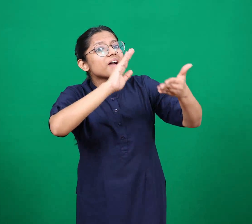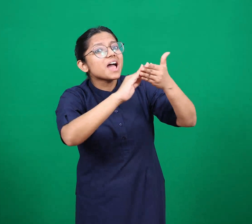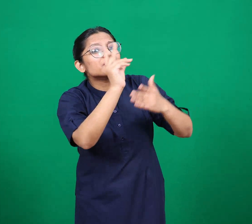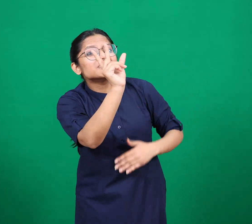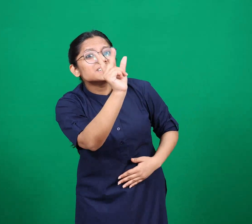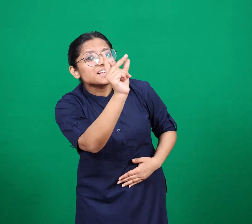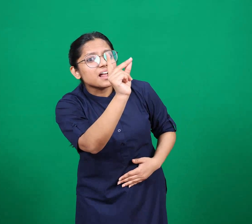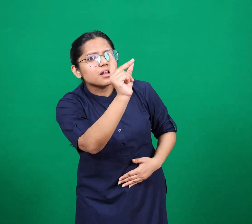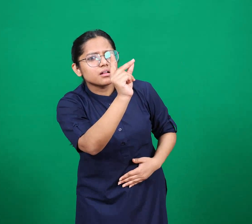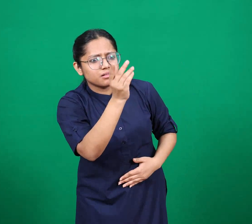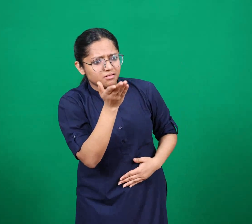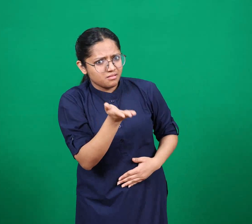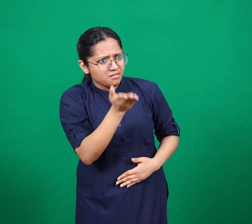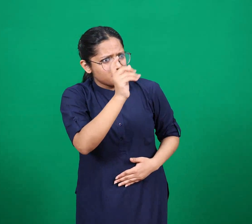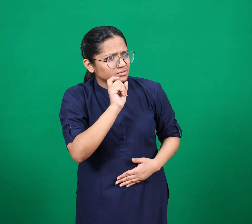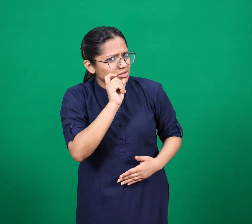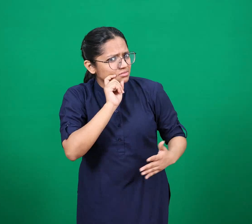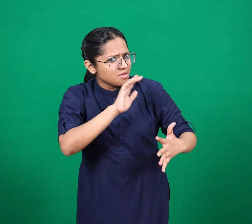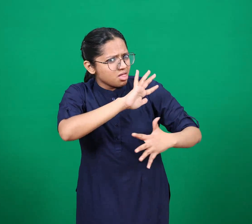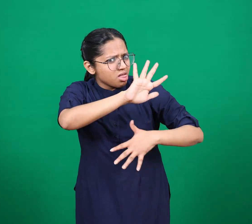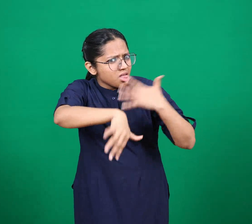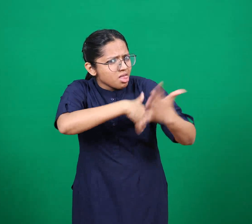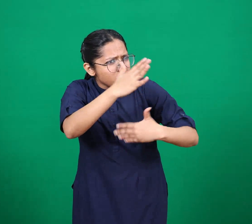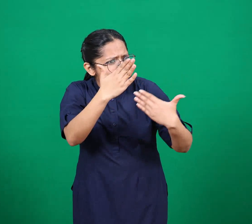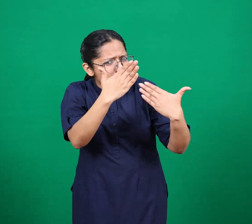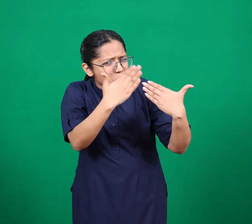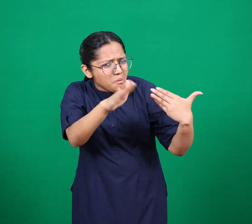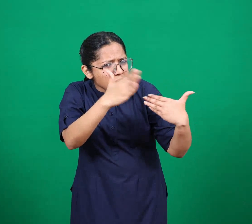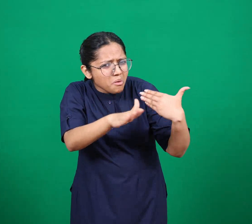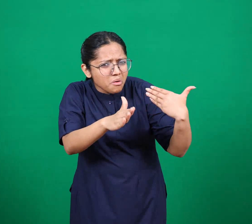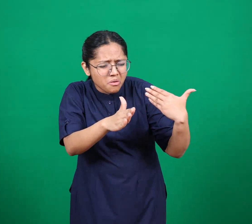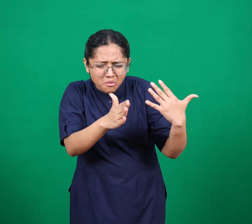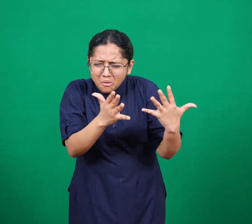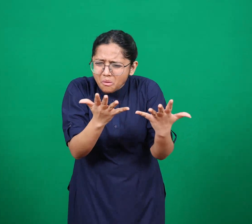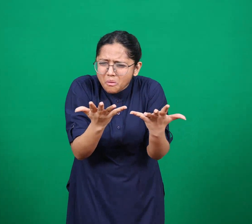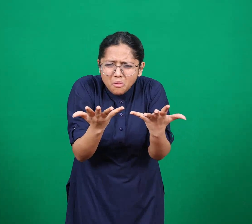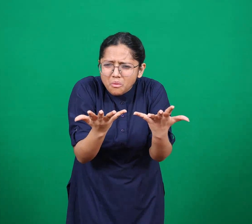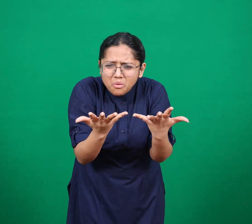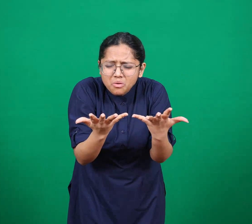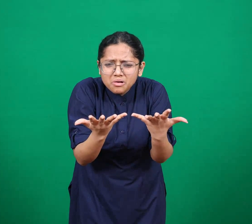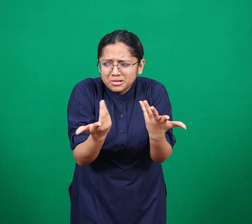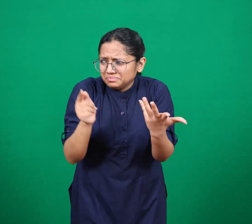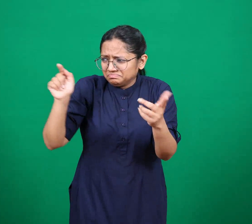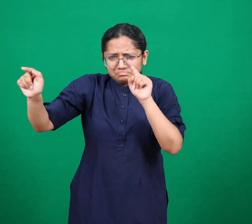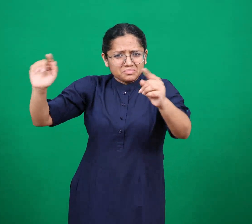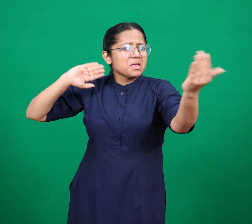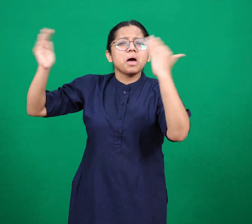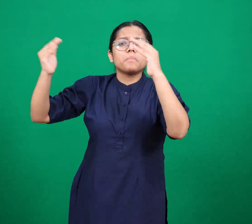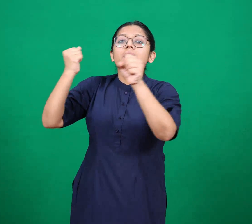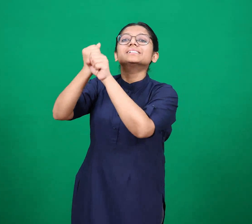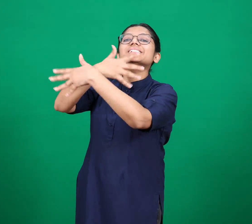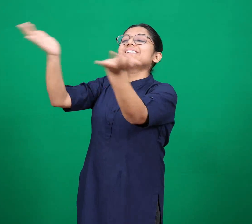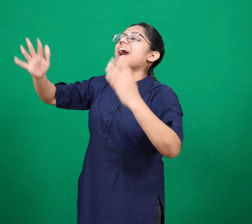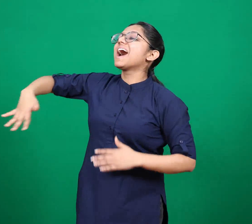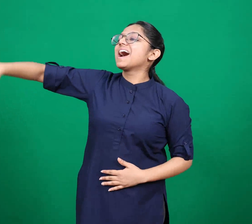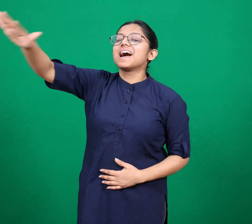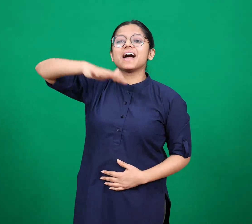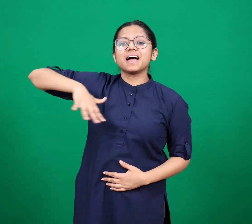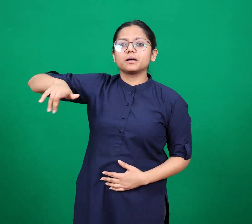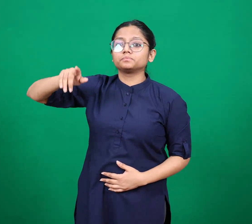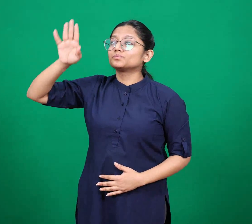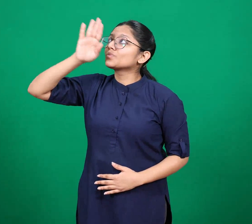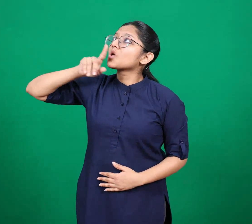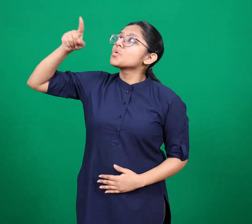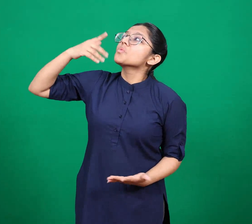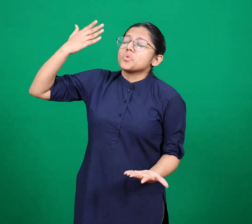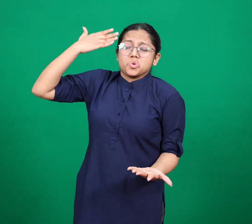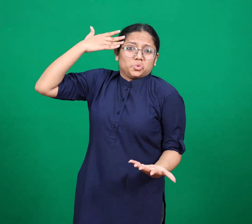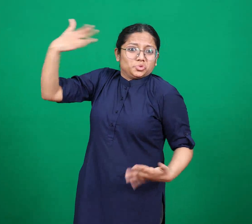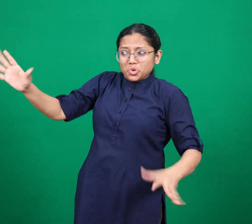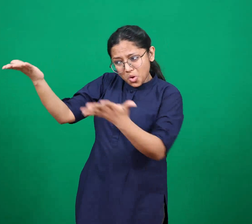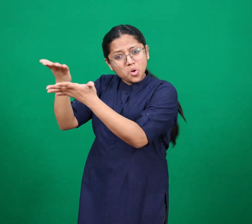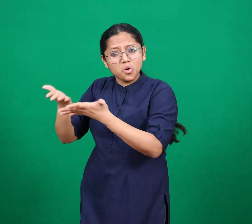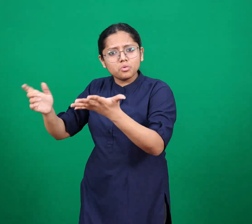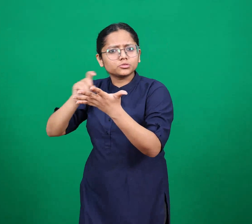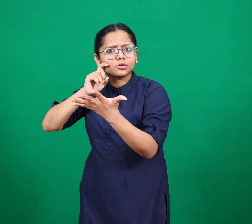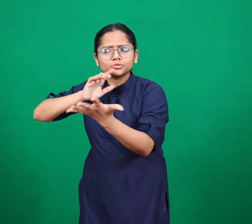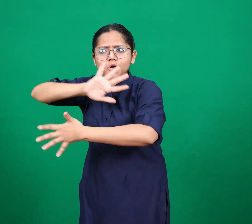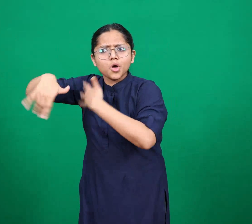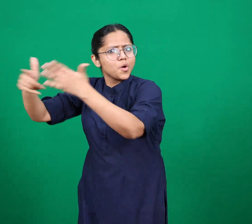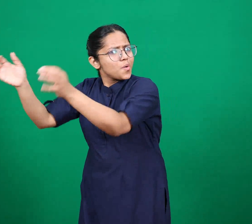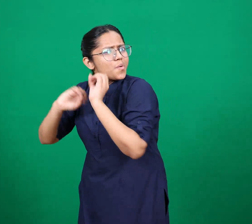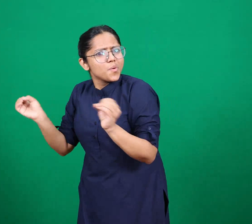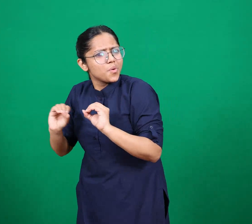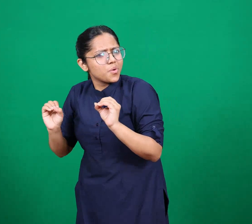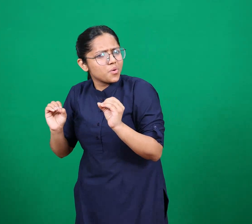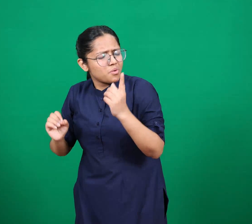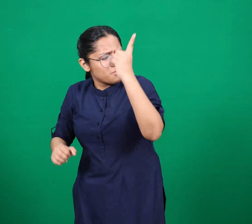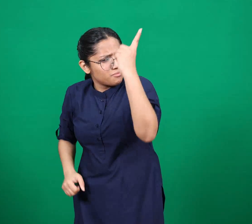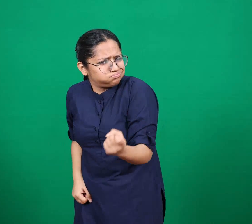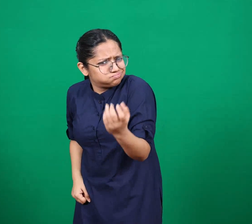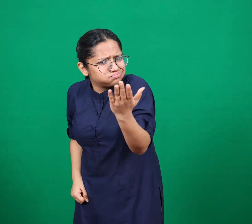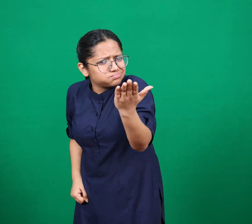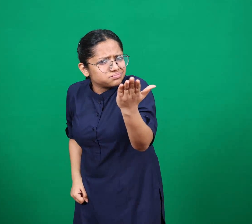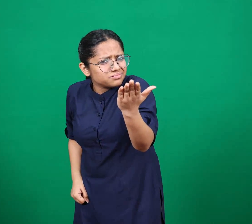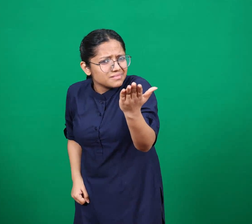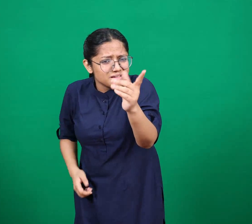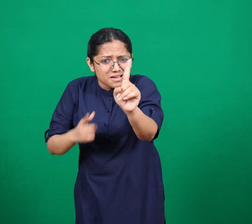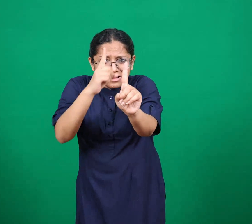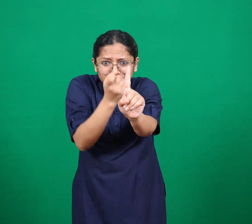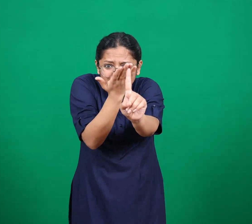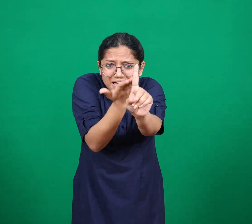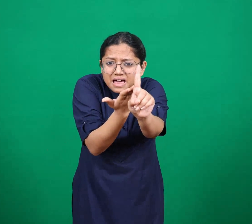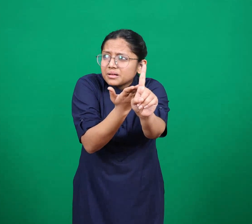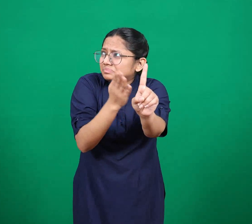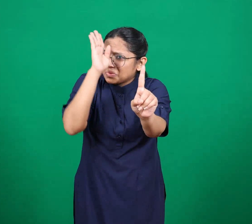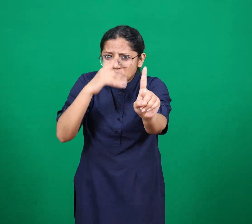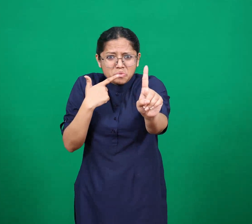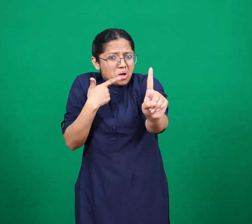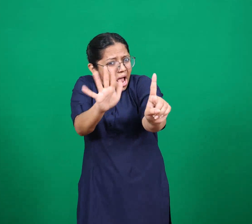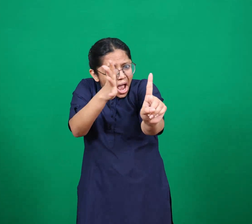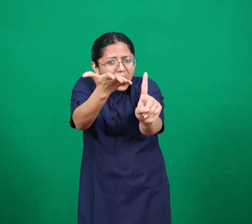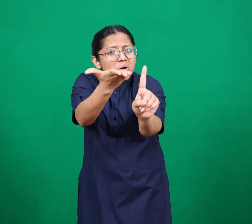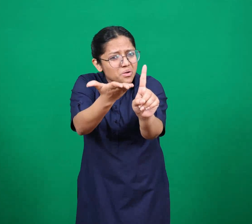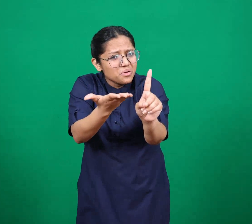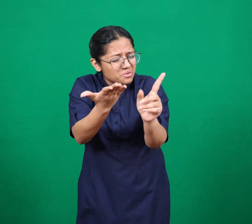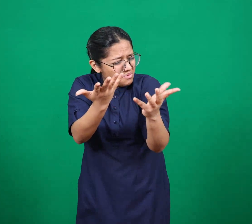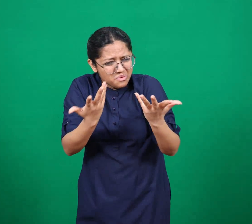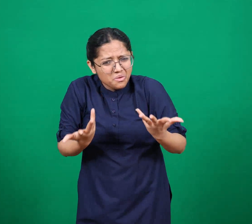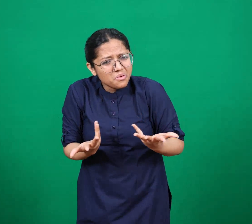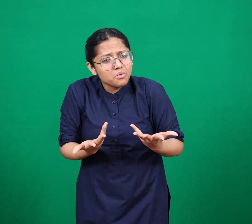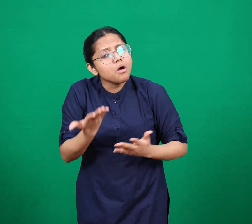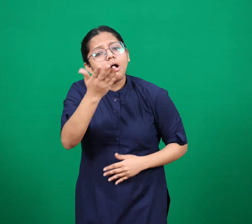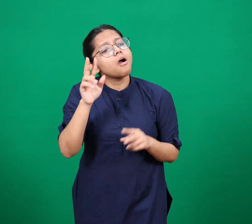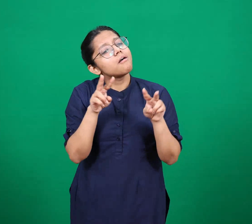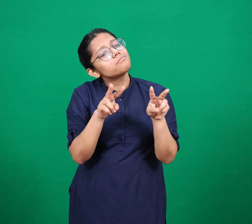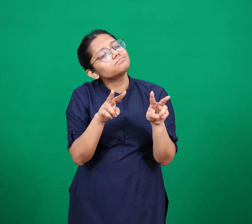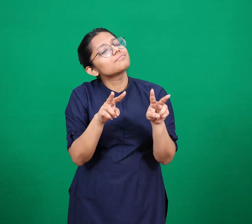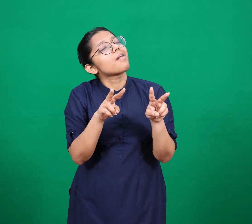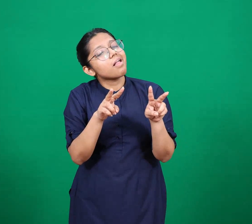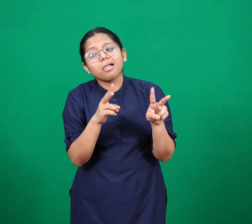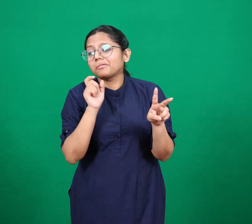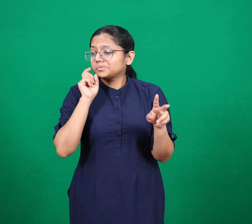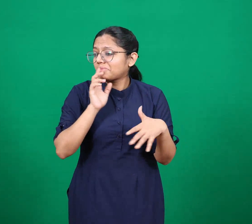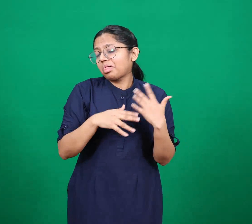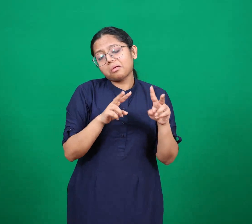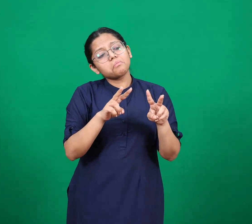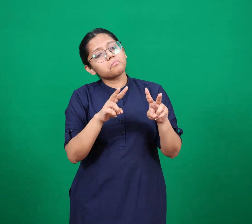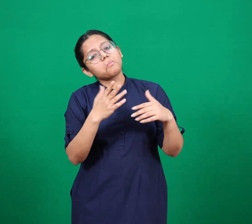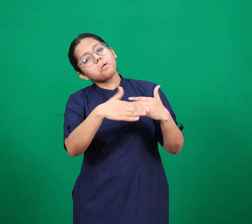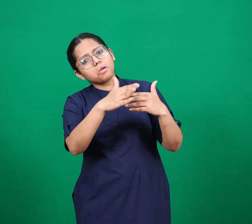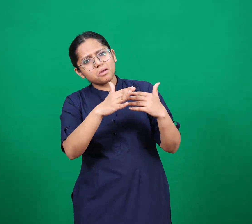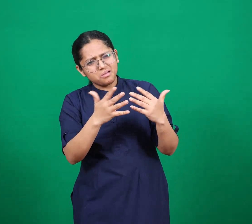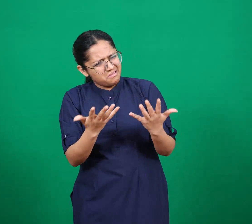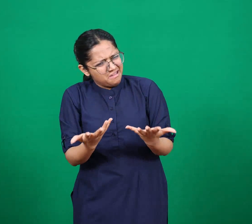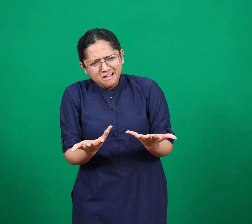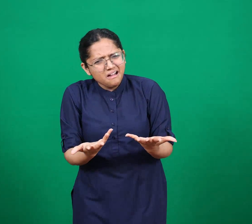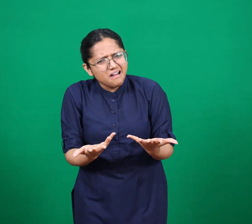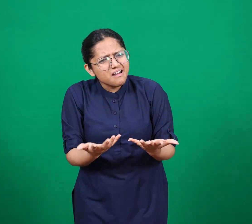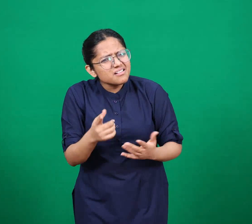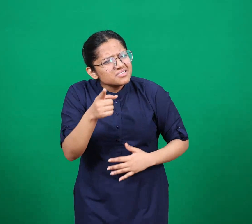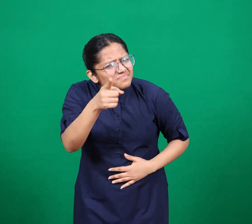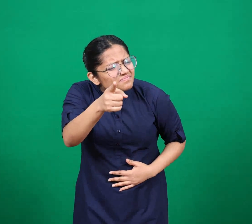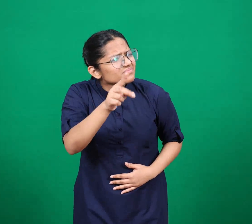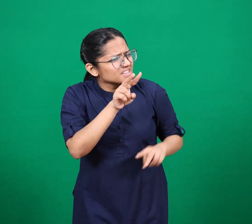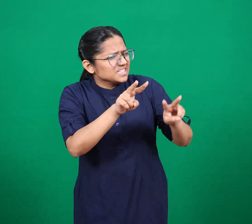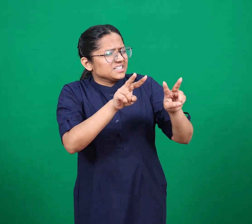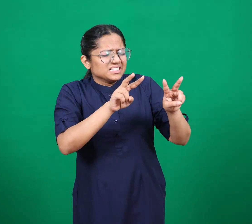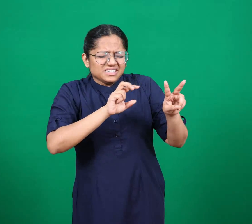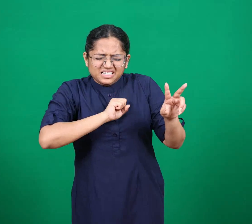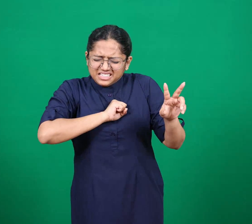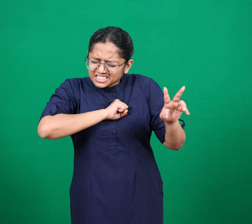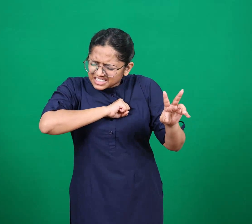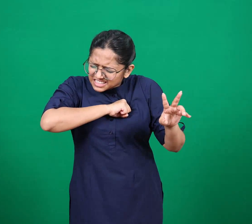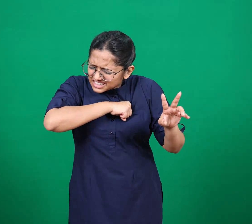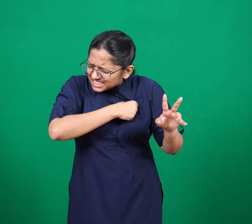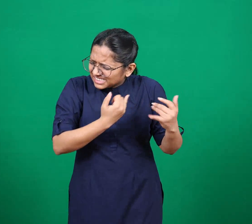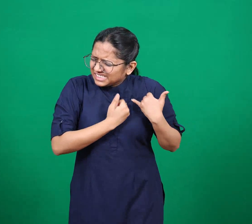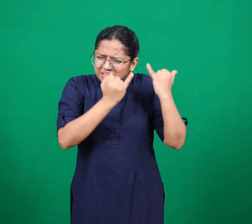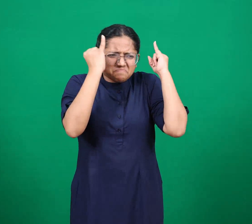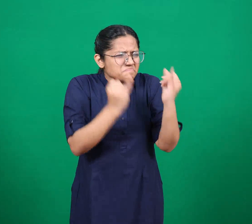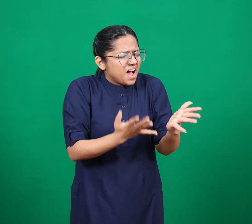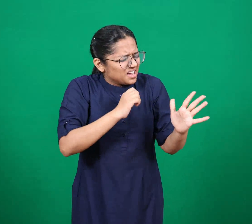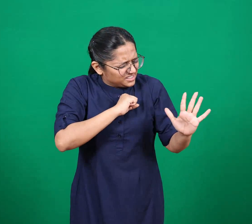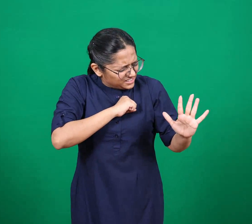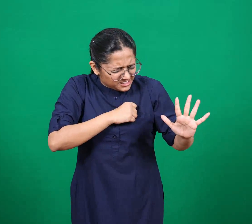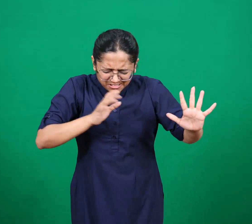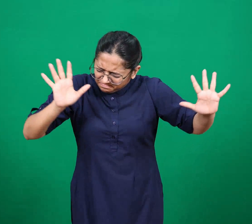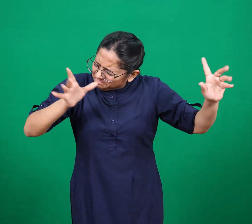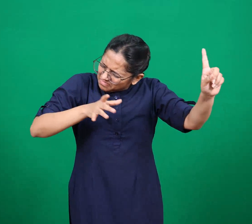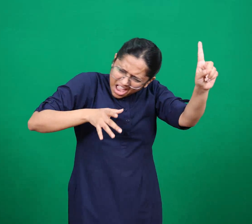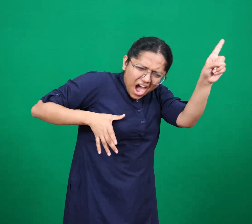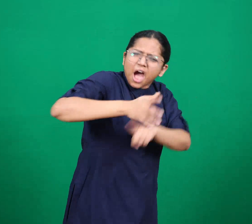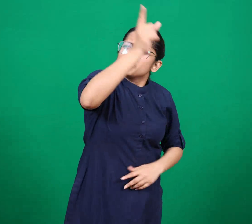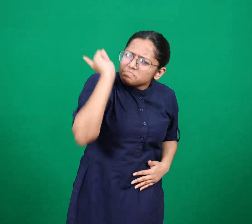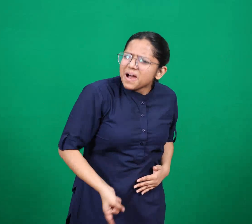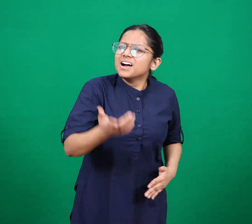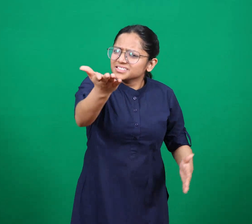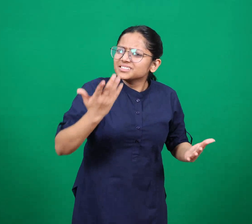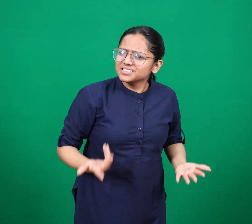And you are proud! Shouldn' t you rather have been stricken with grief and have removed from your fellowship the man who did this?